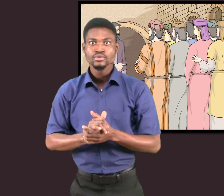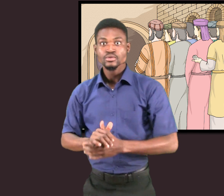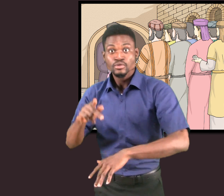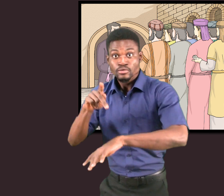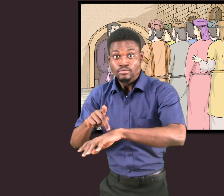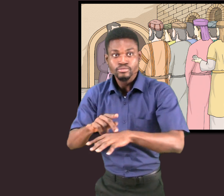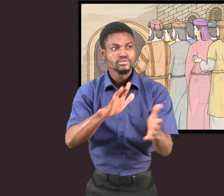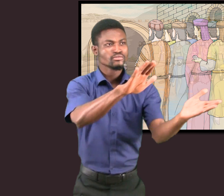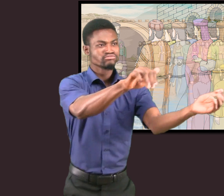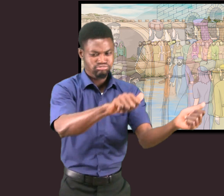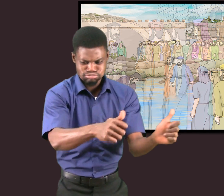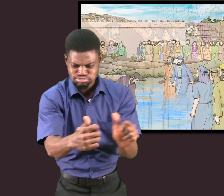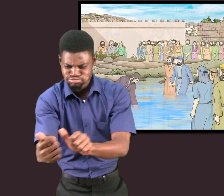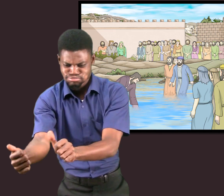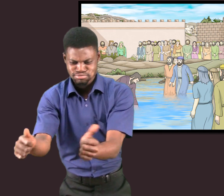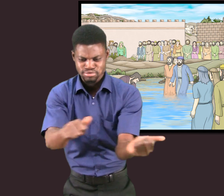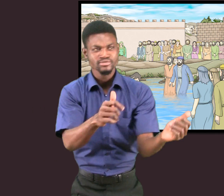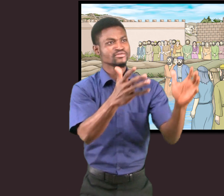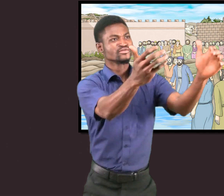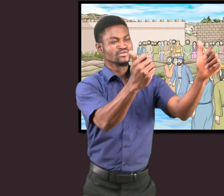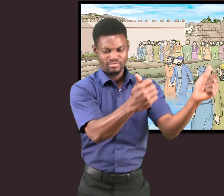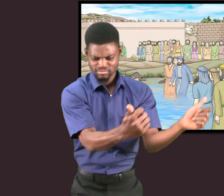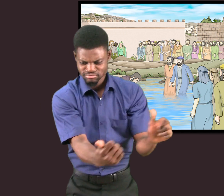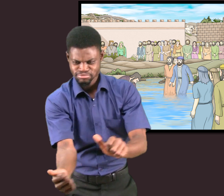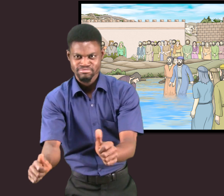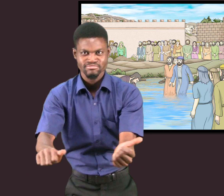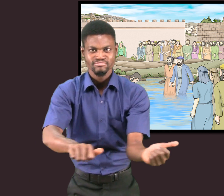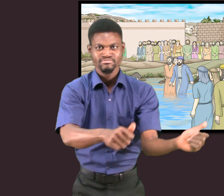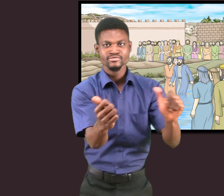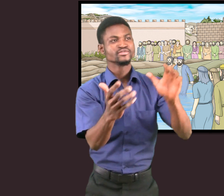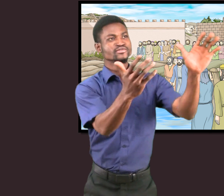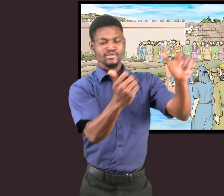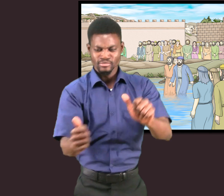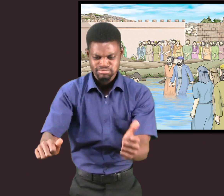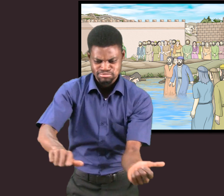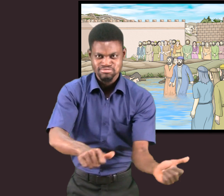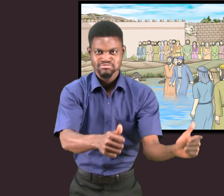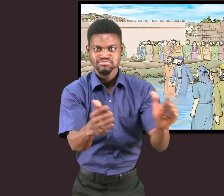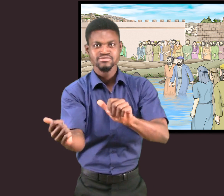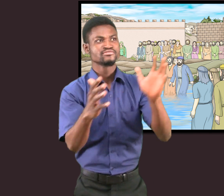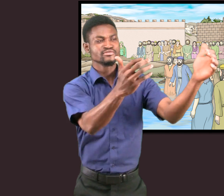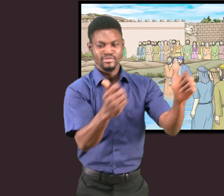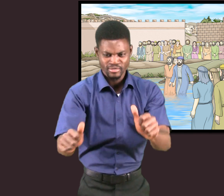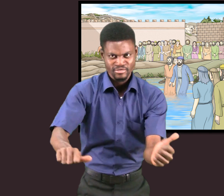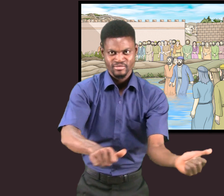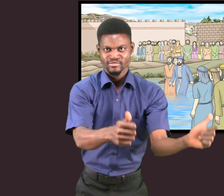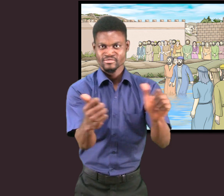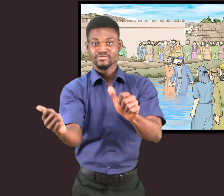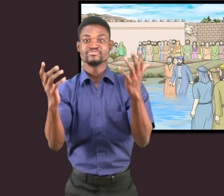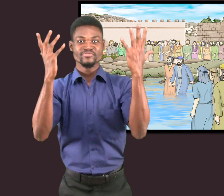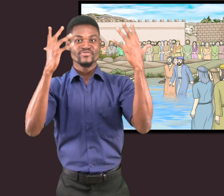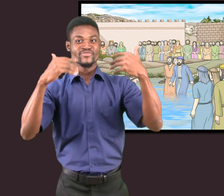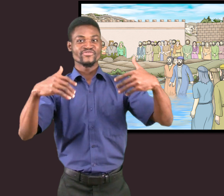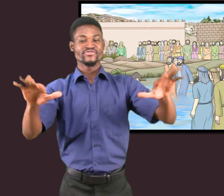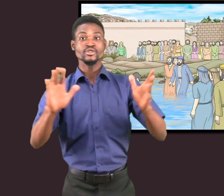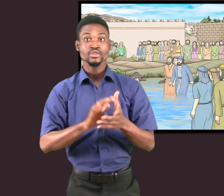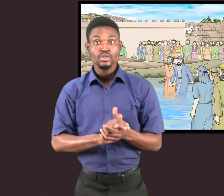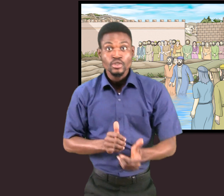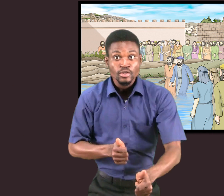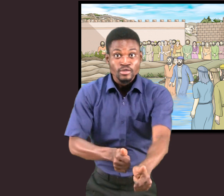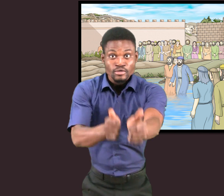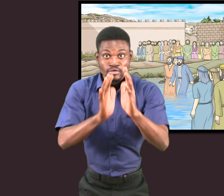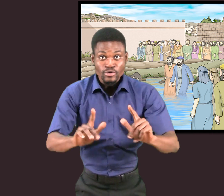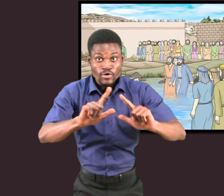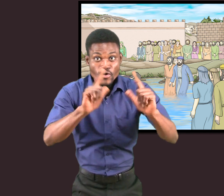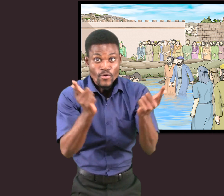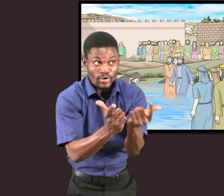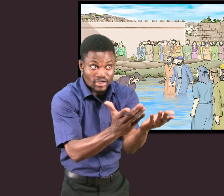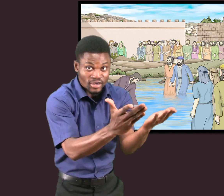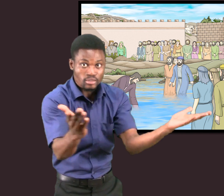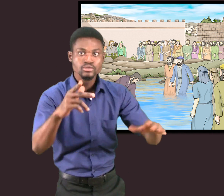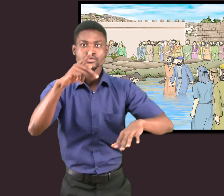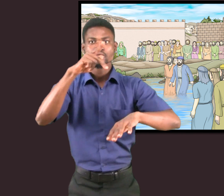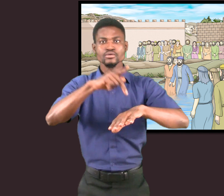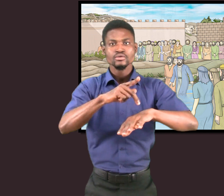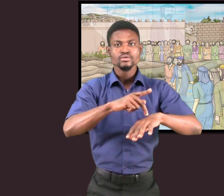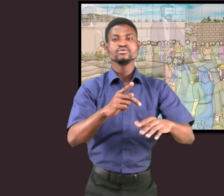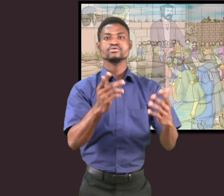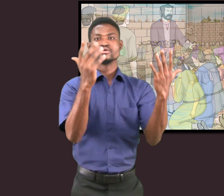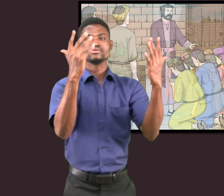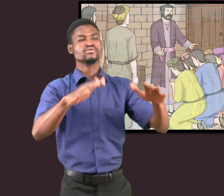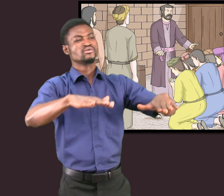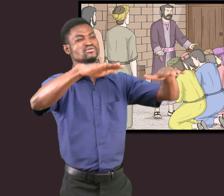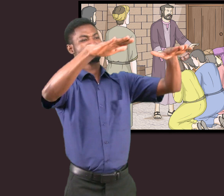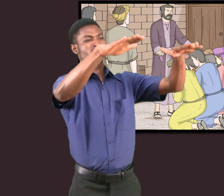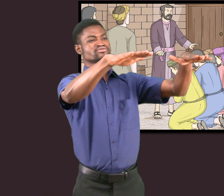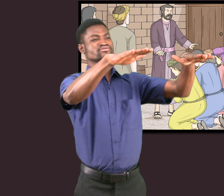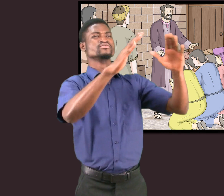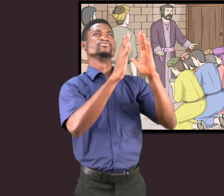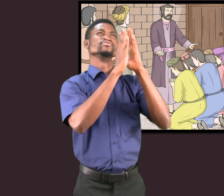On hearing this, they were baptized into the name of the Lord Jesus.